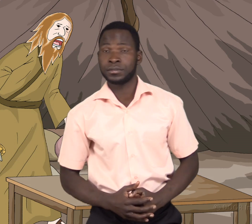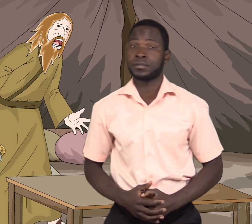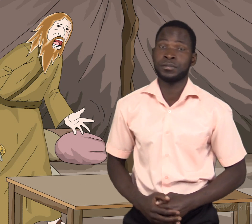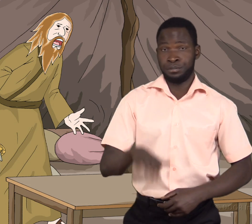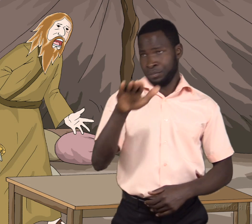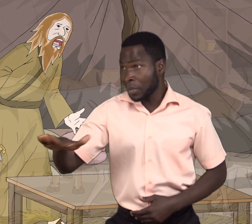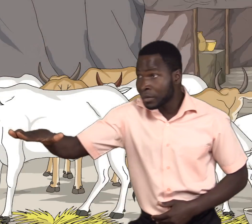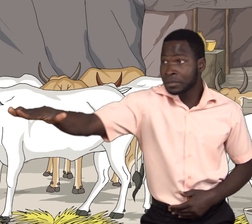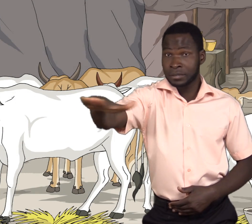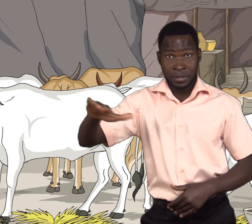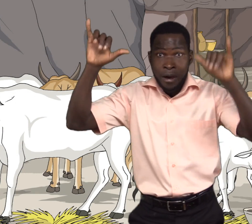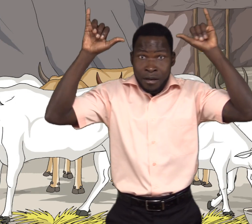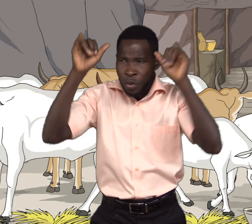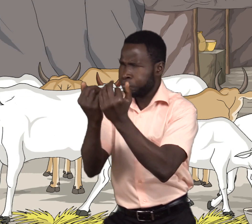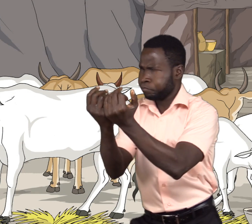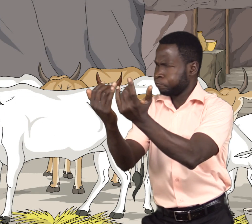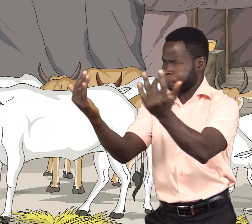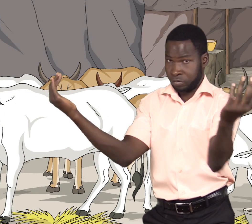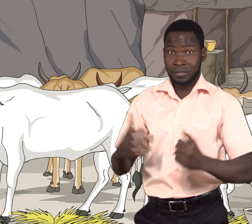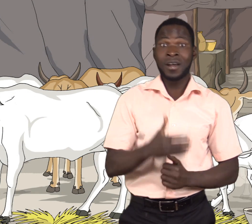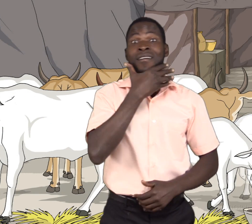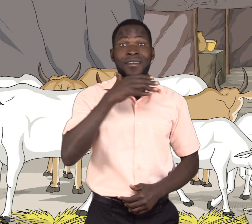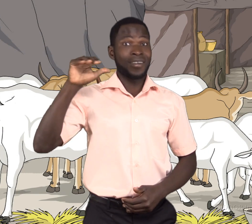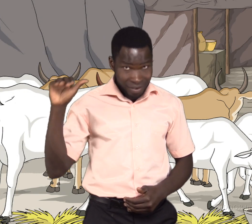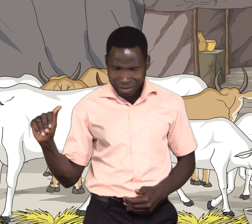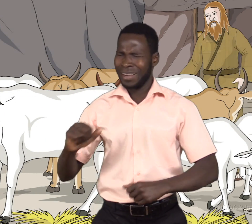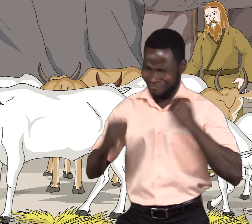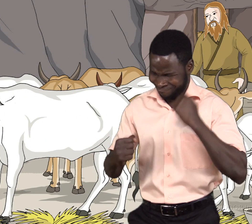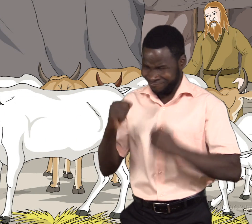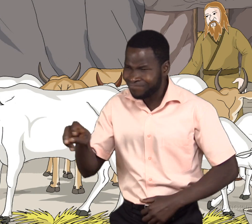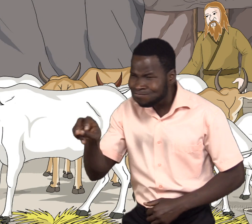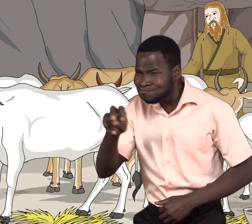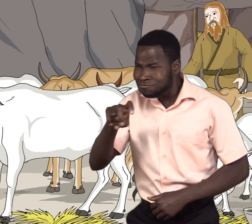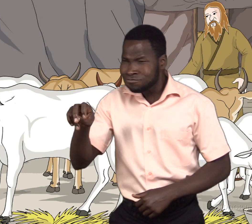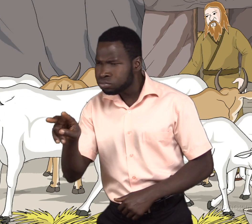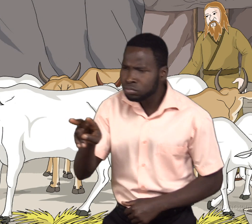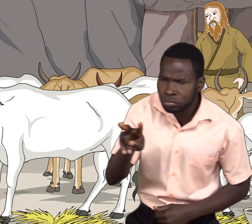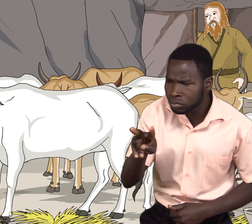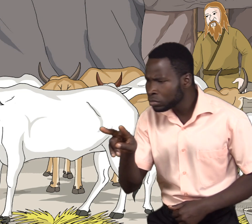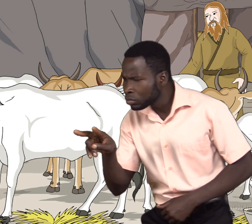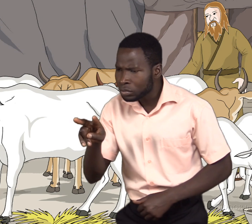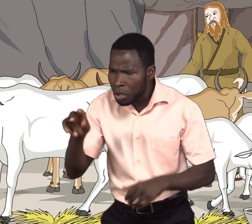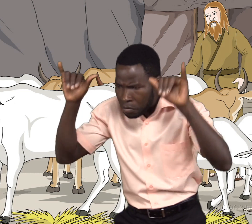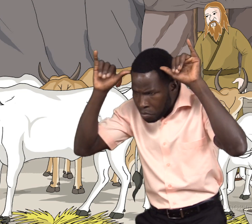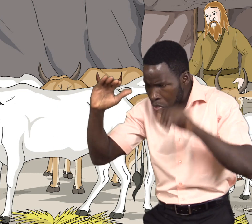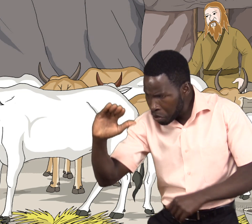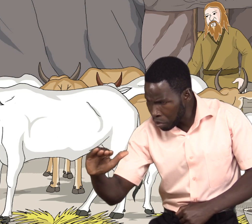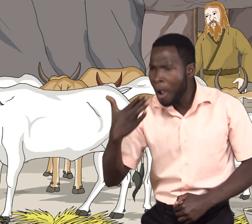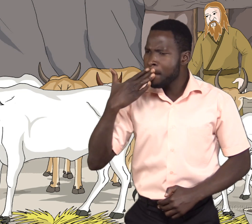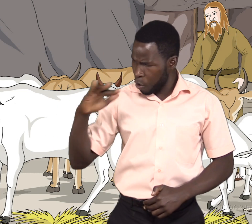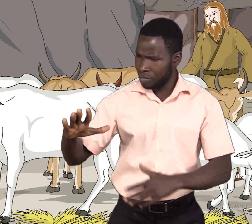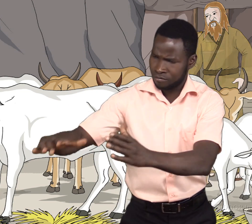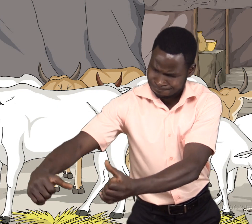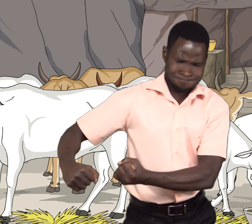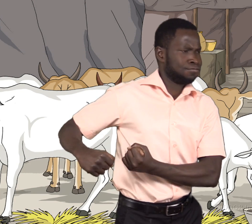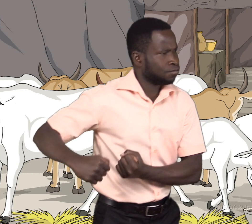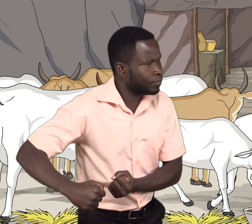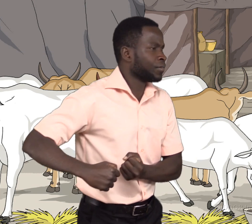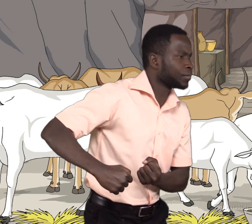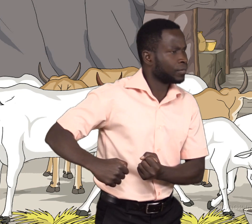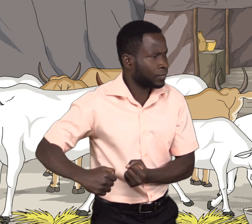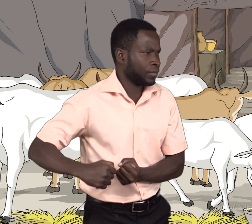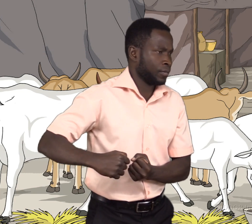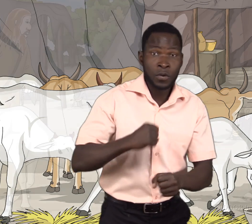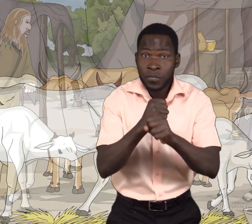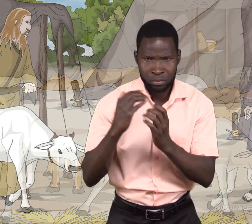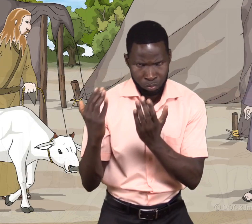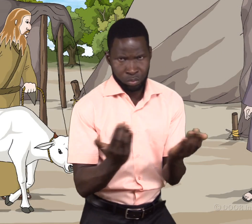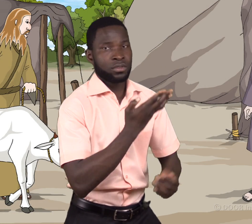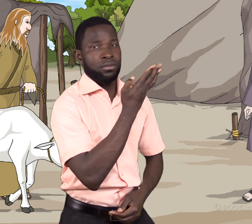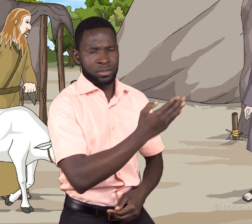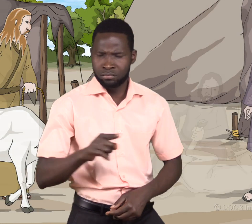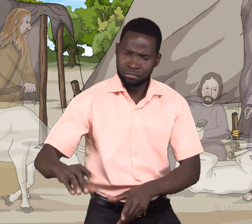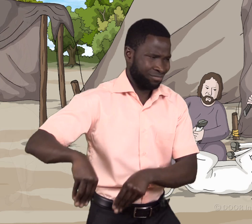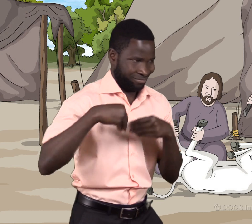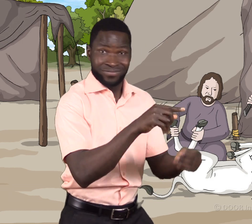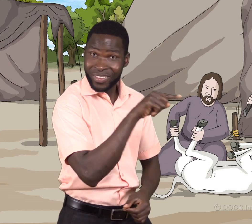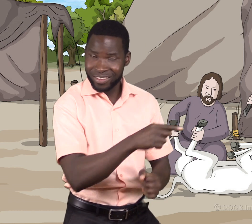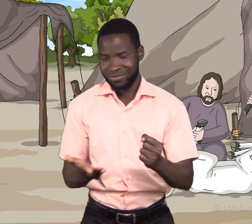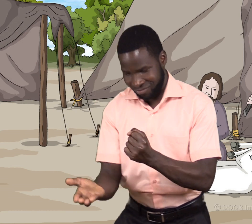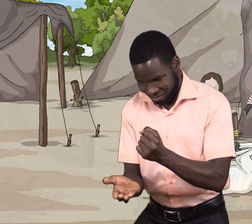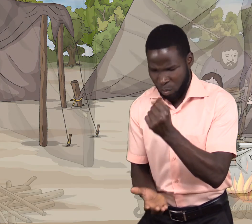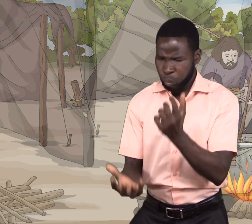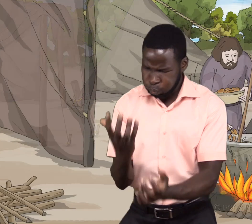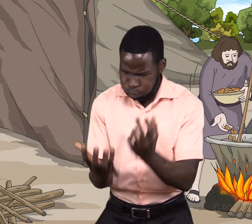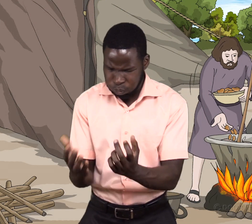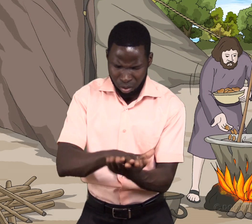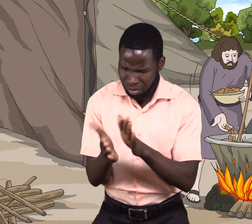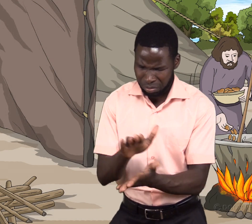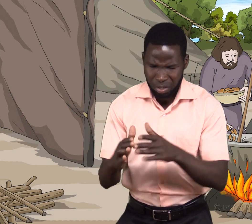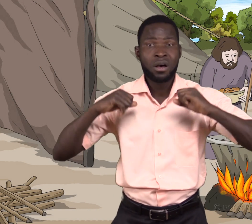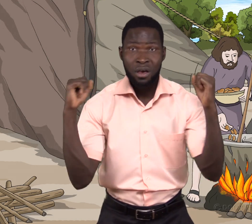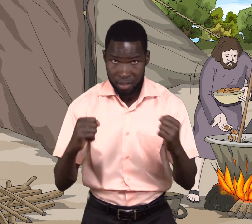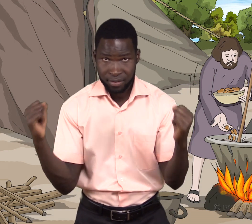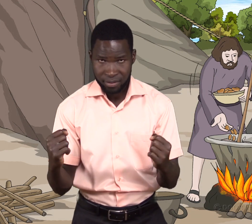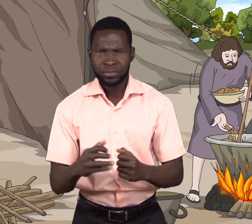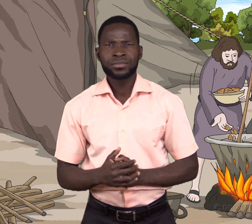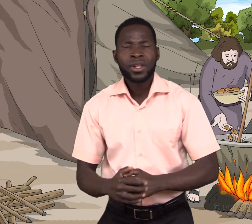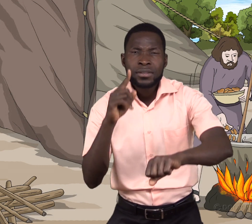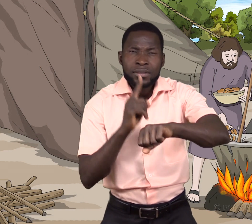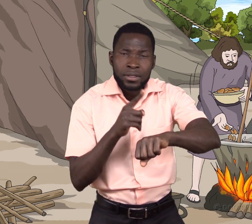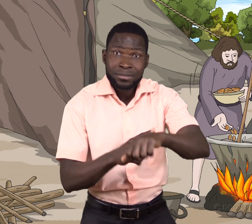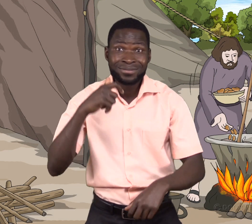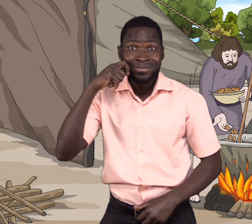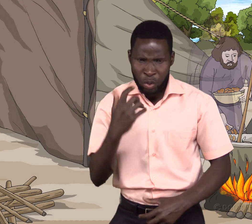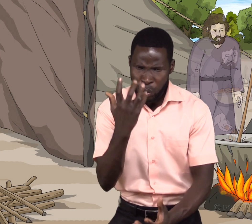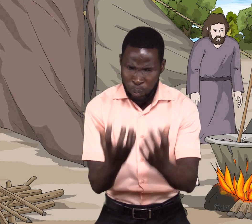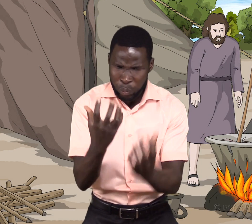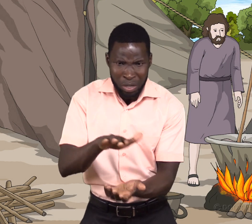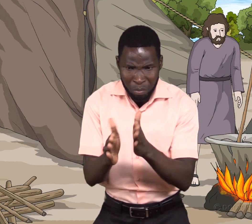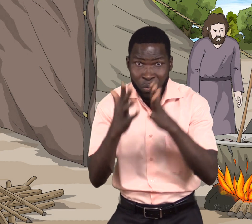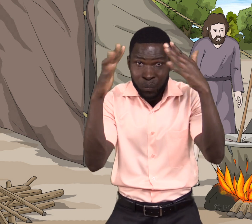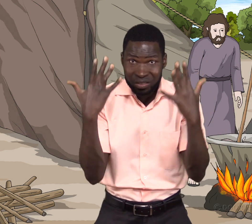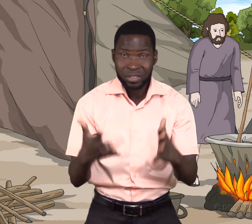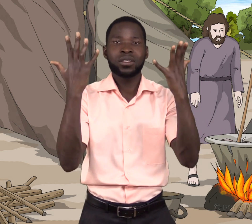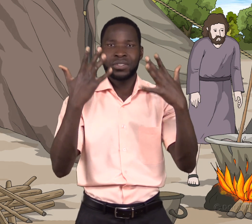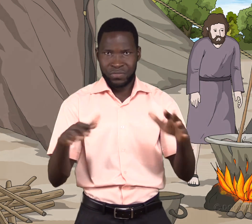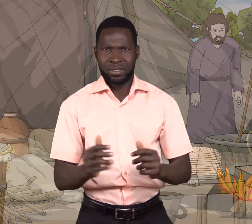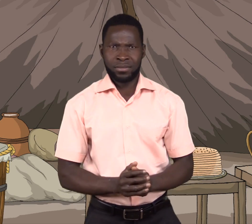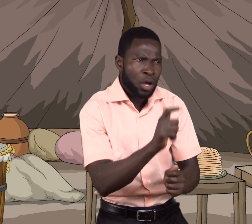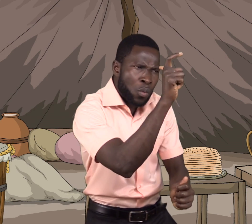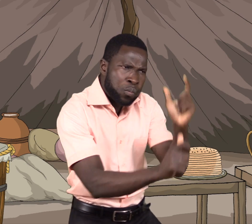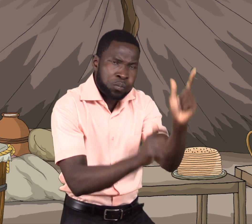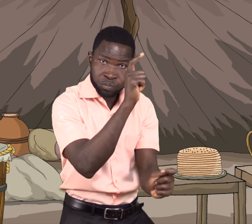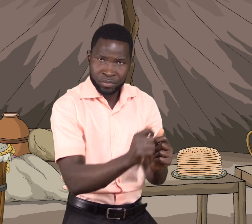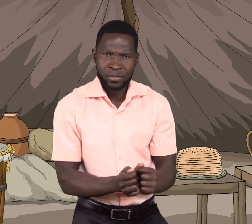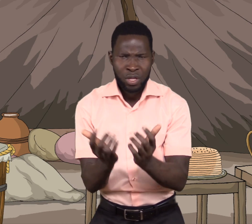Meanwhile, Abraham ran to the herd, selected a tender and choice calf, and gave it to a servant, who hurried to prepare it.